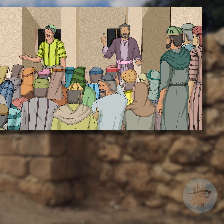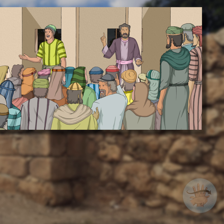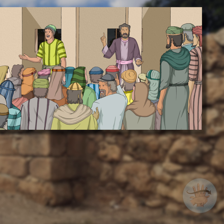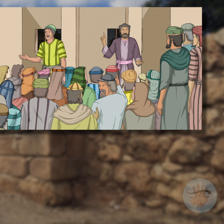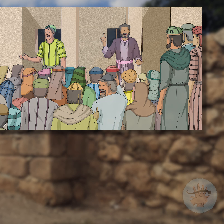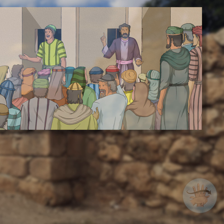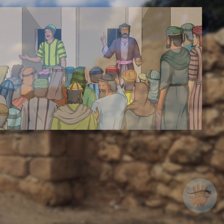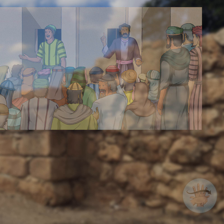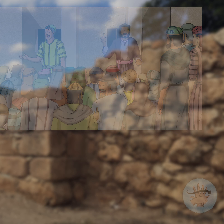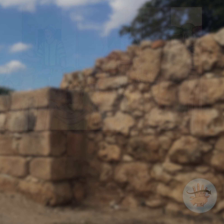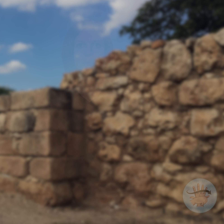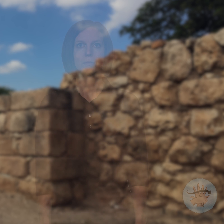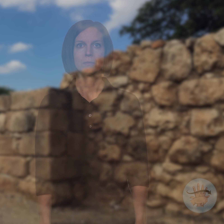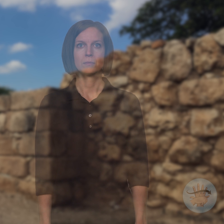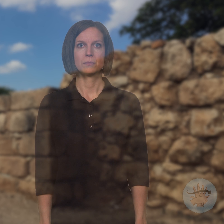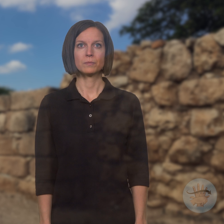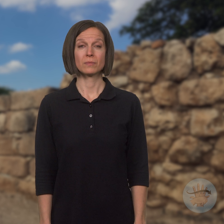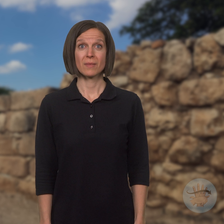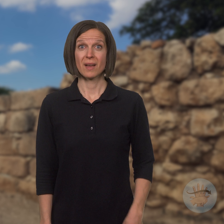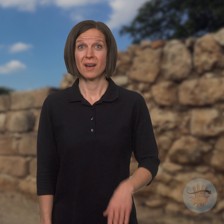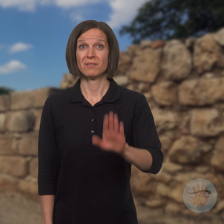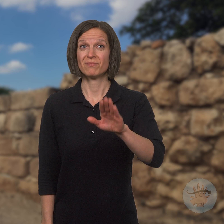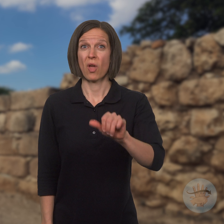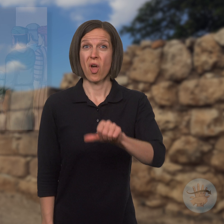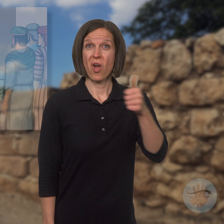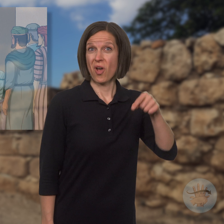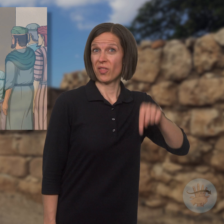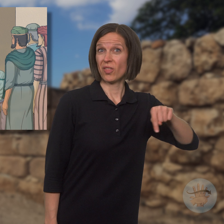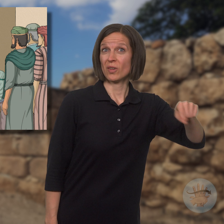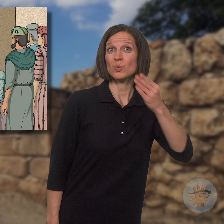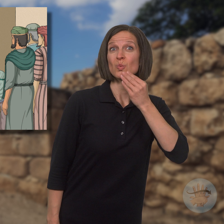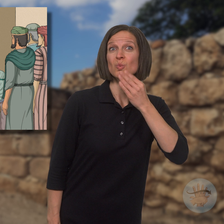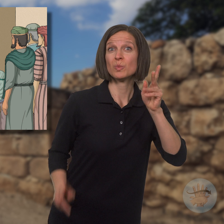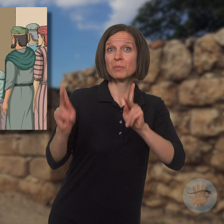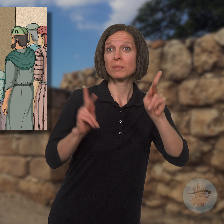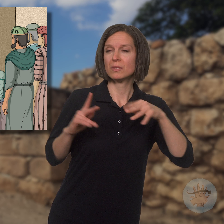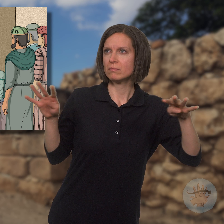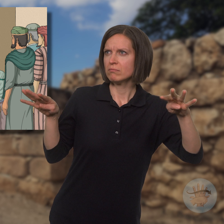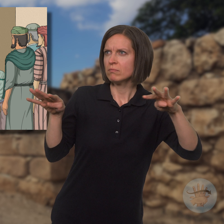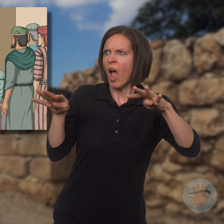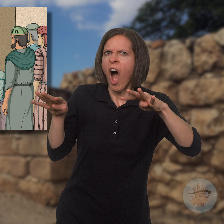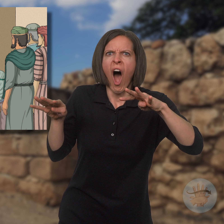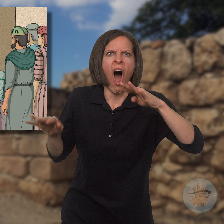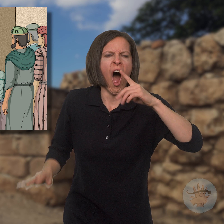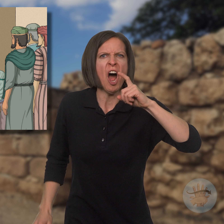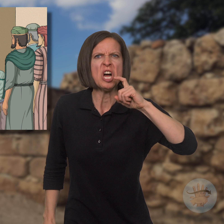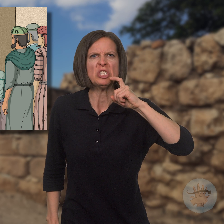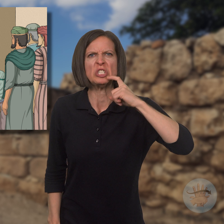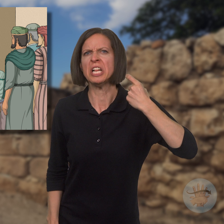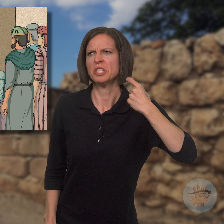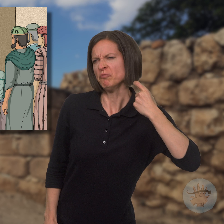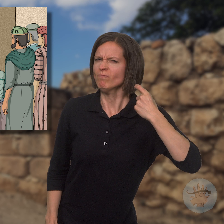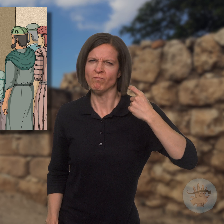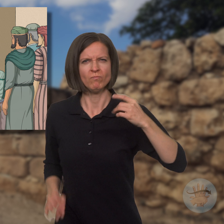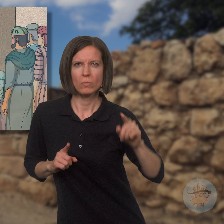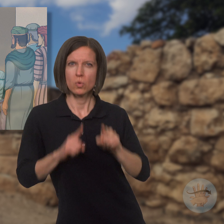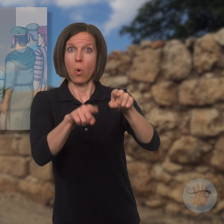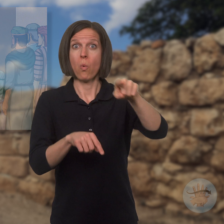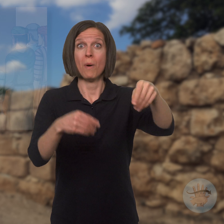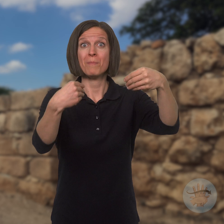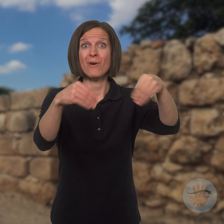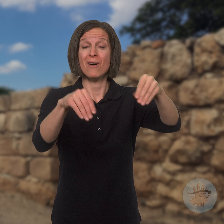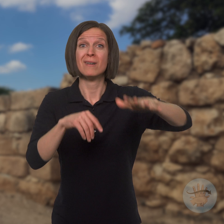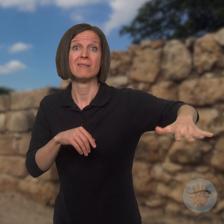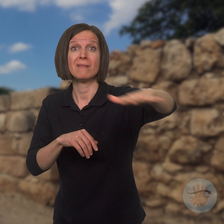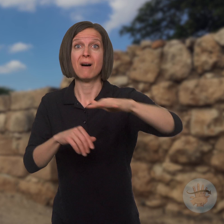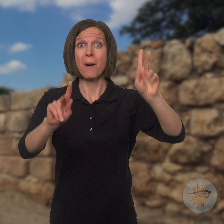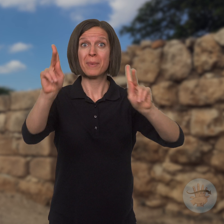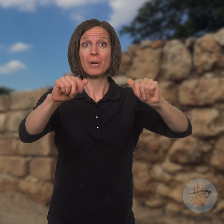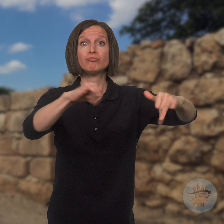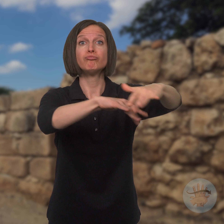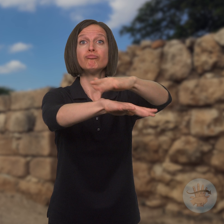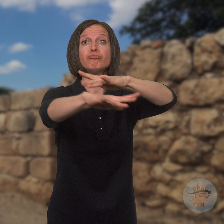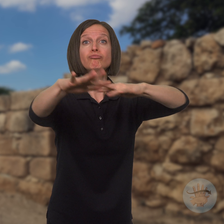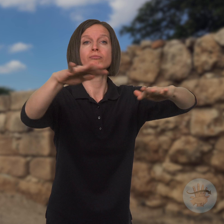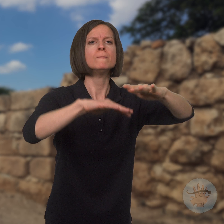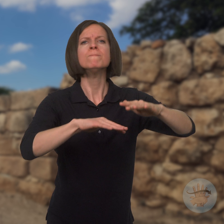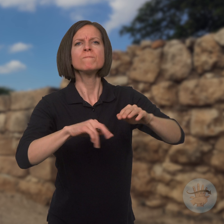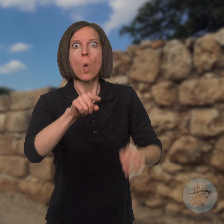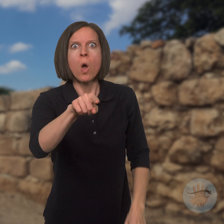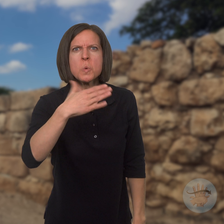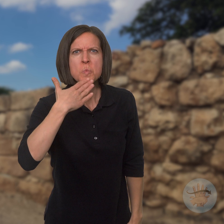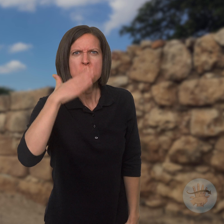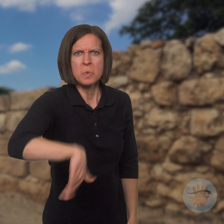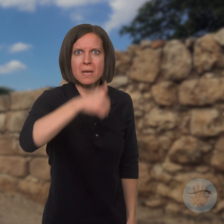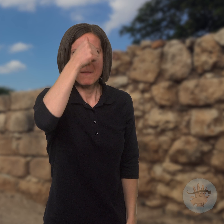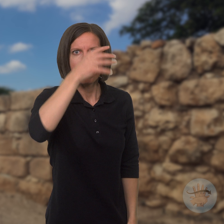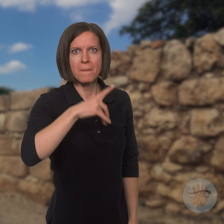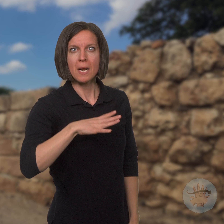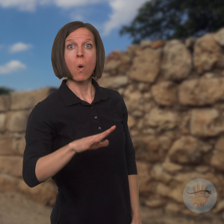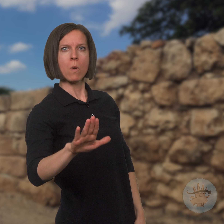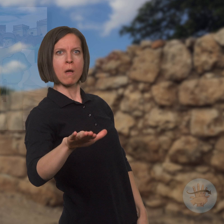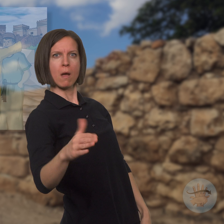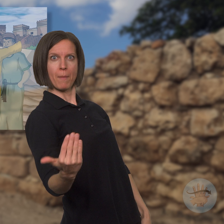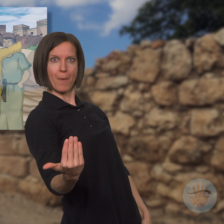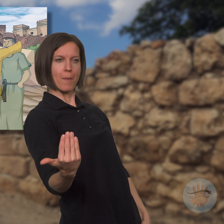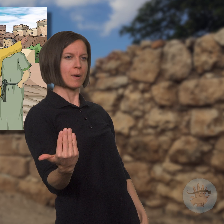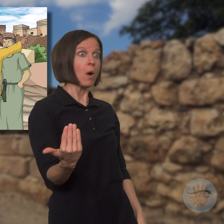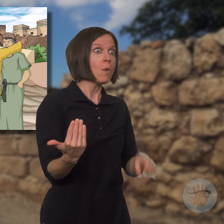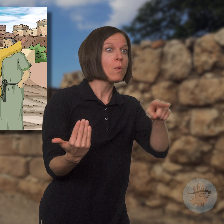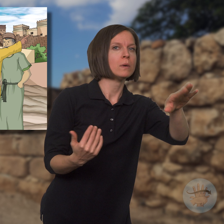The Jews, however, became jealous.